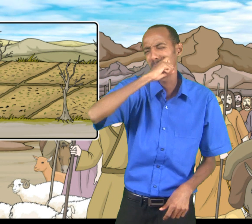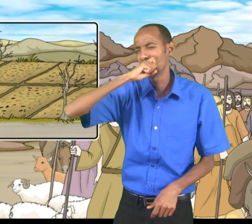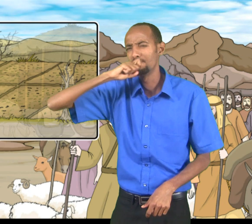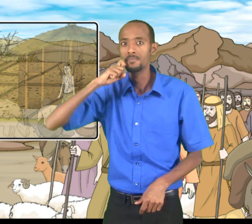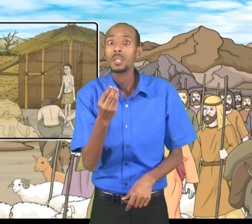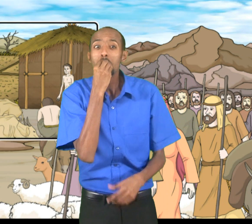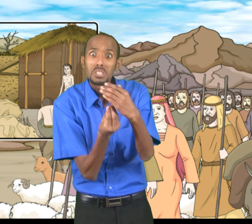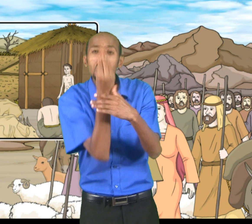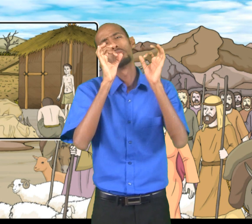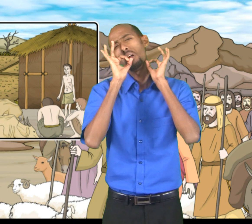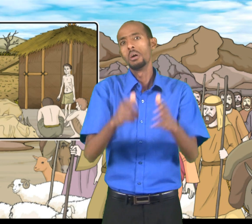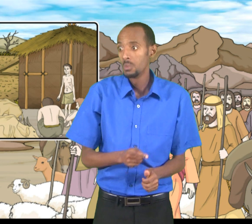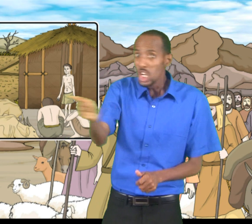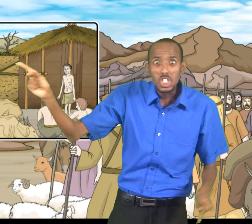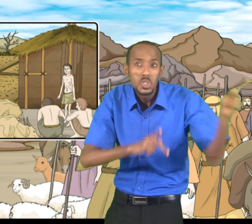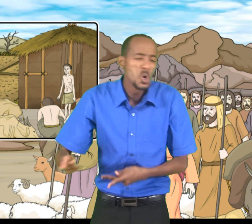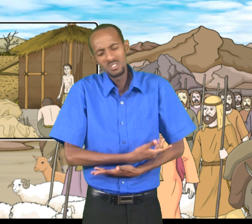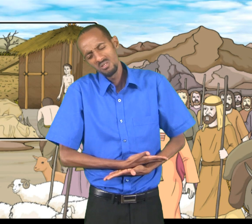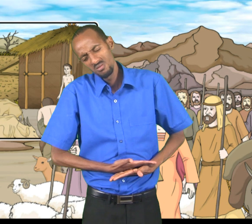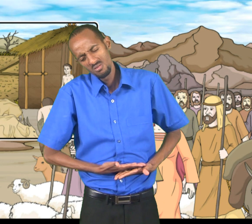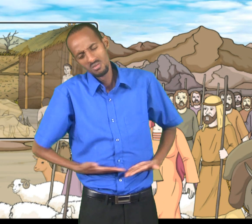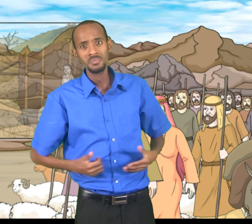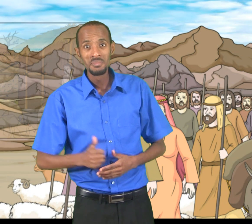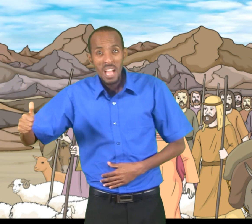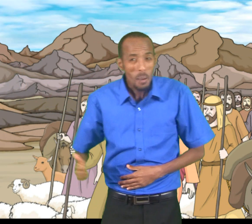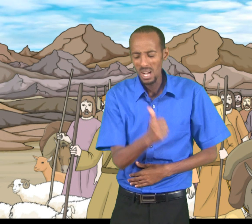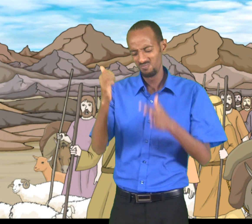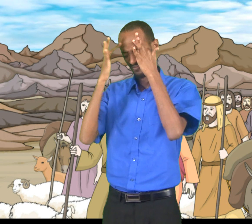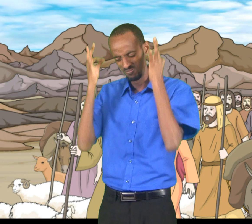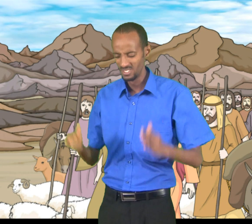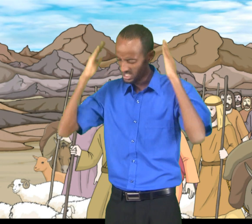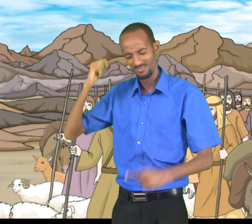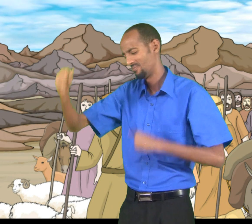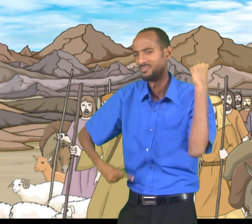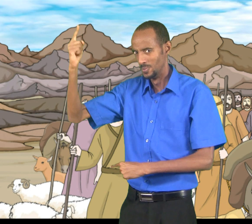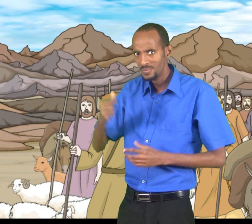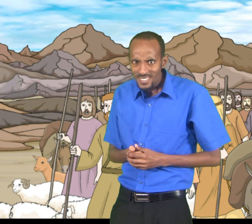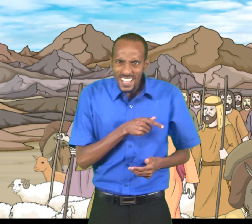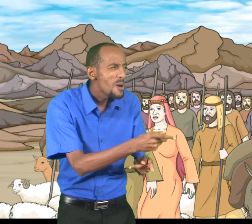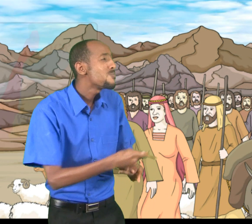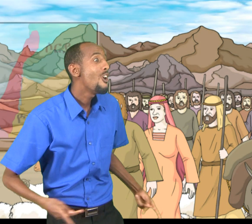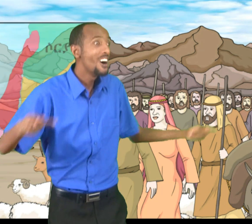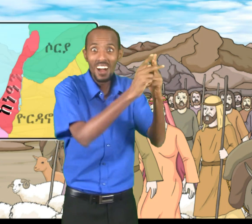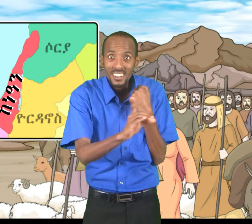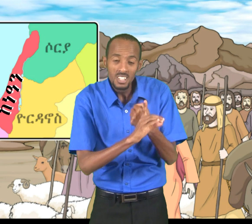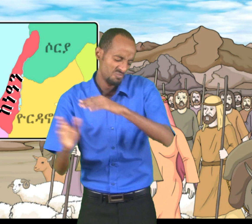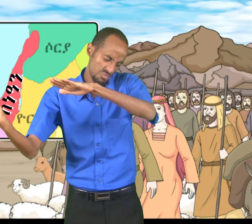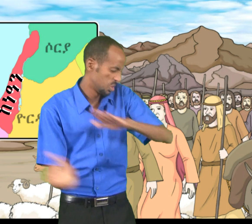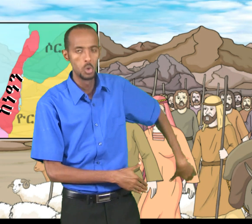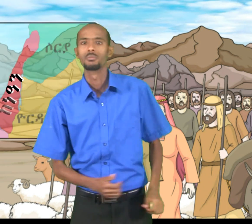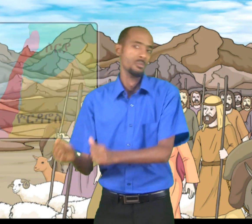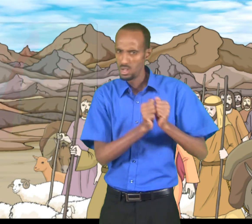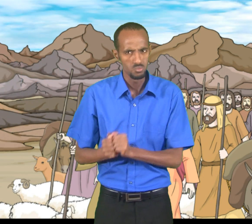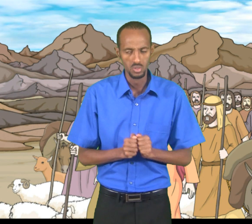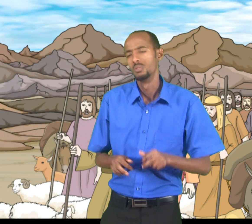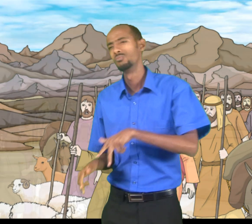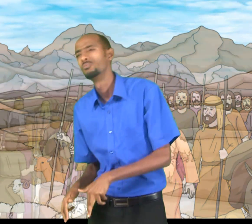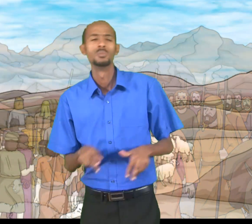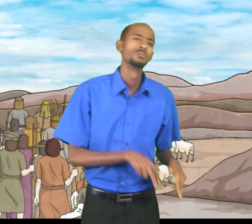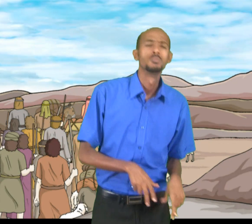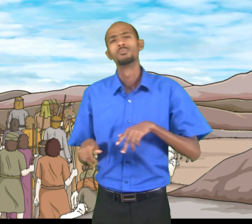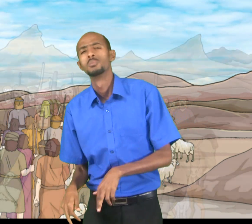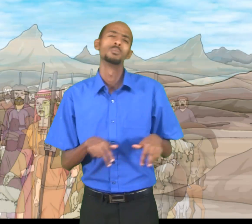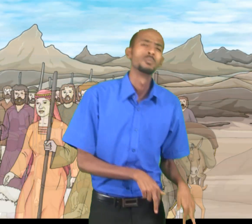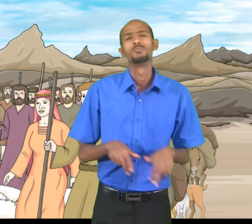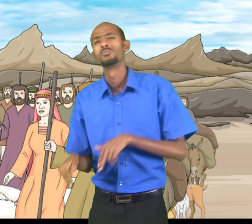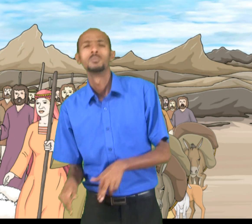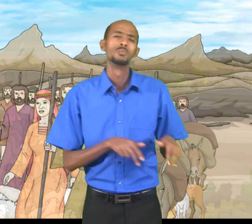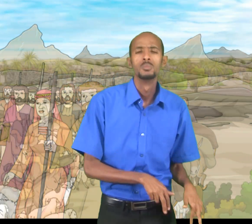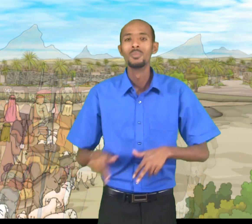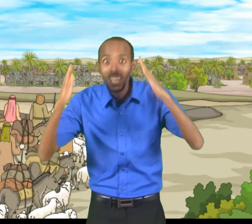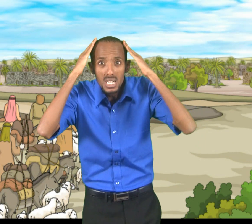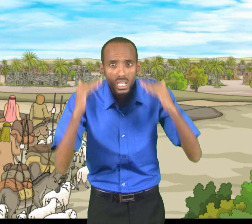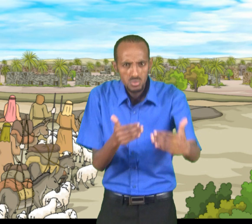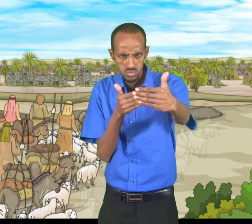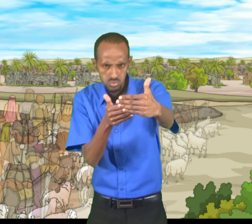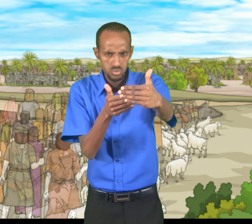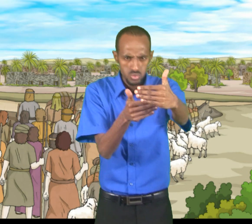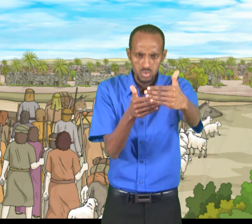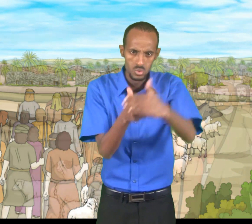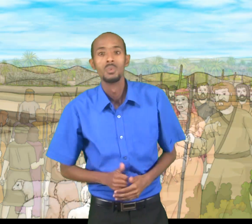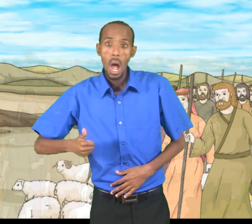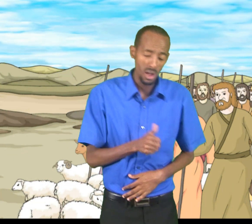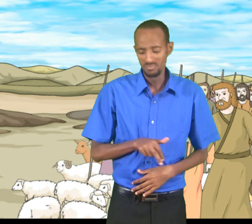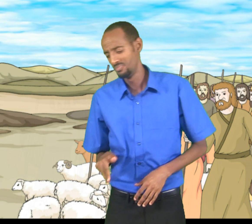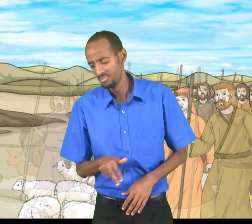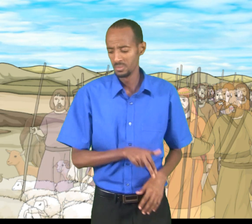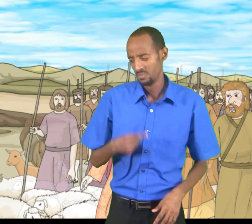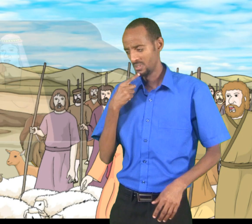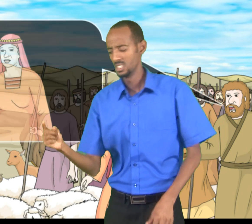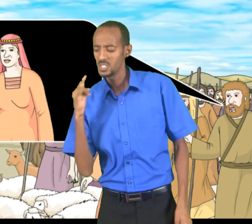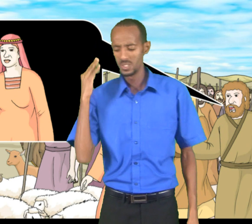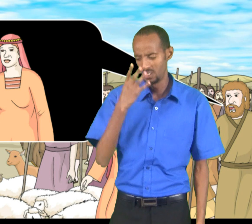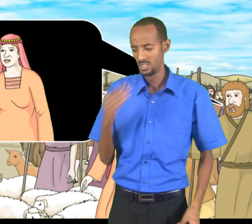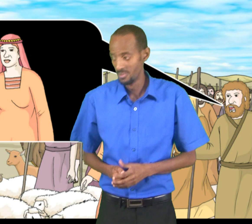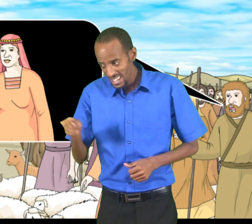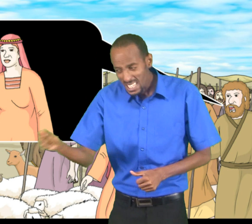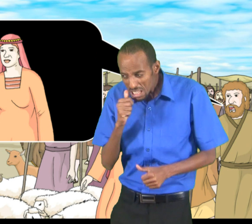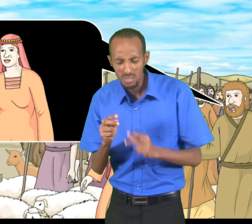So Abram went down to Egypt to live there for a while because the famine was severe.